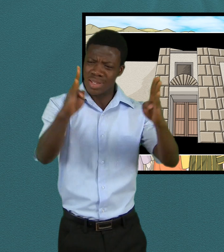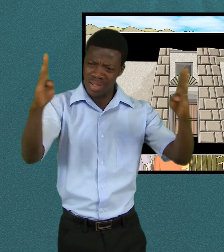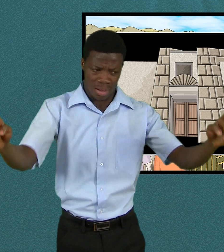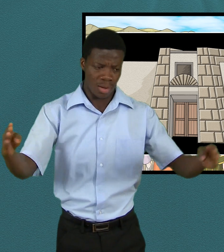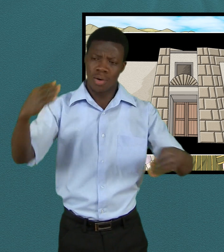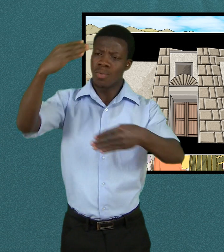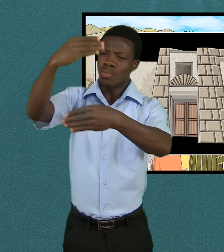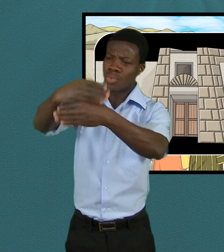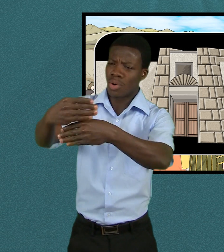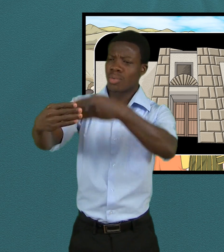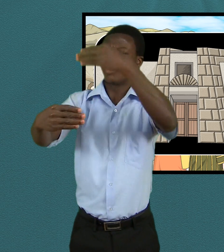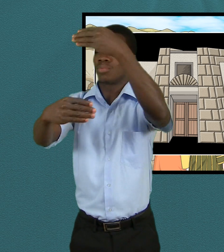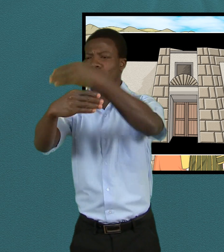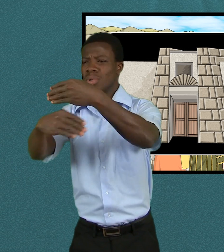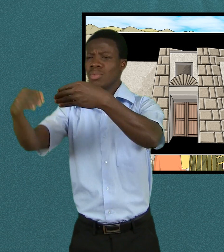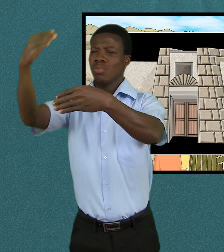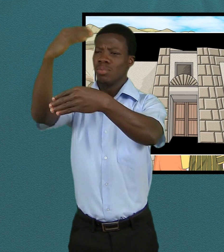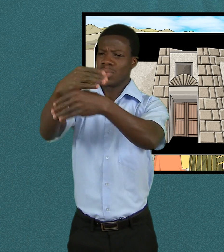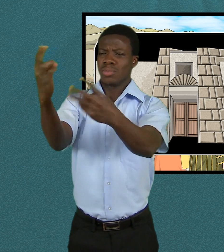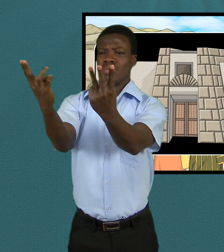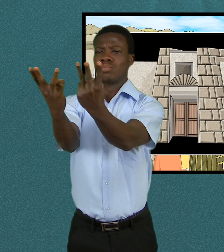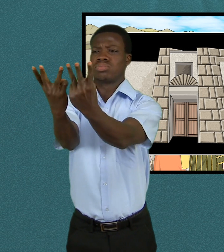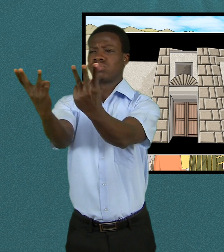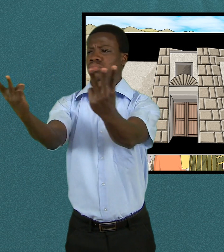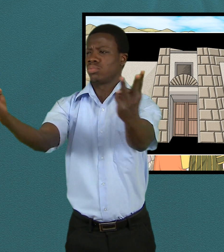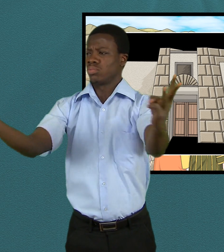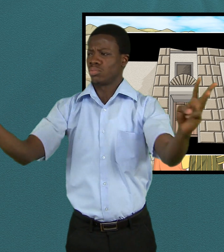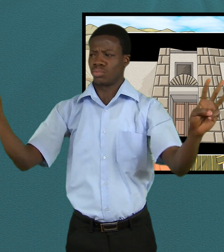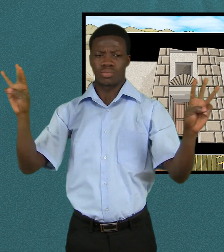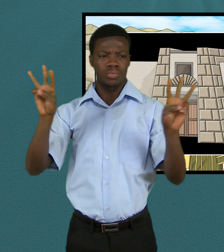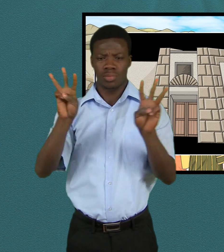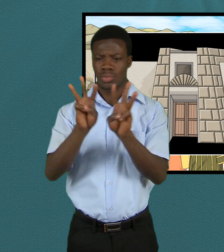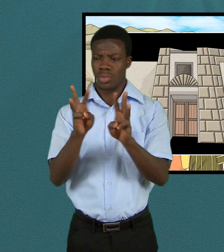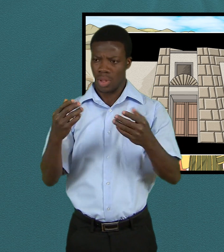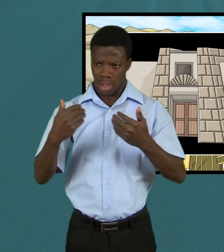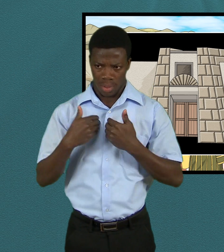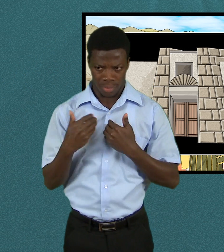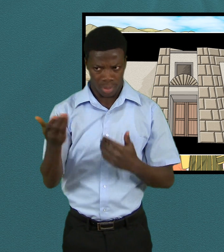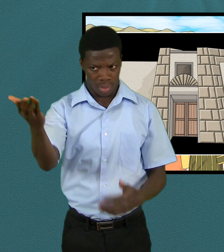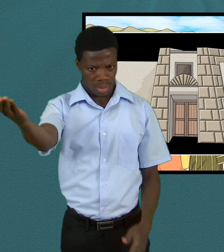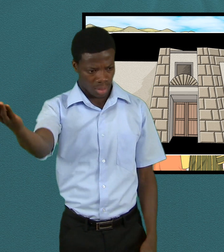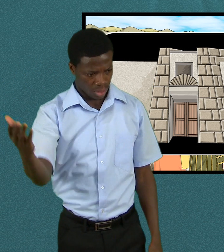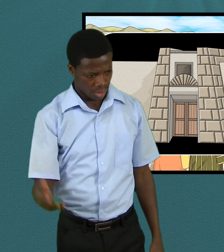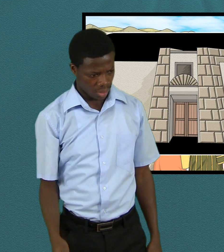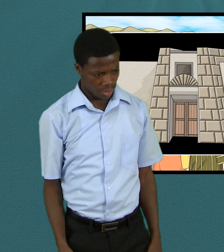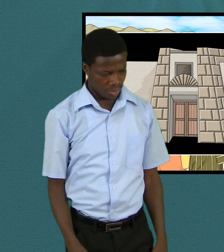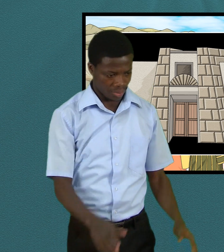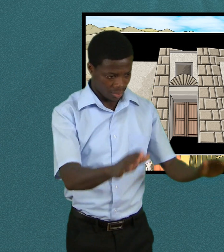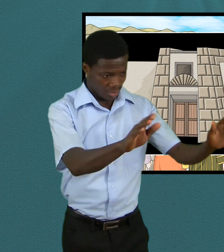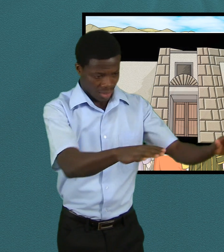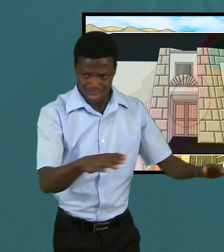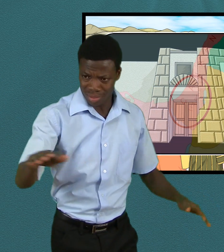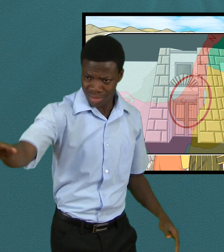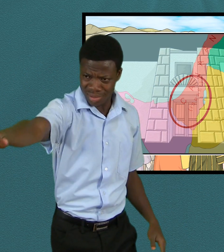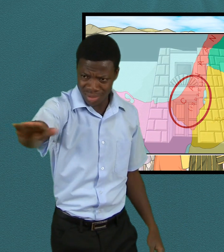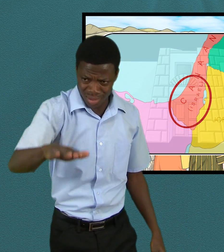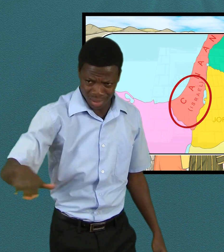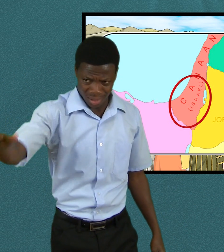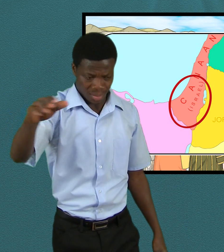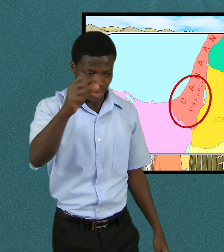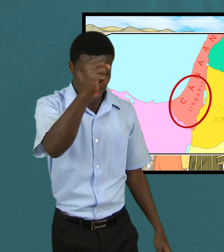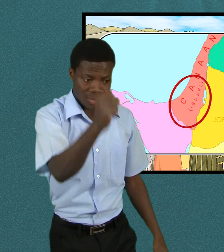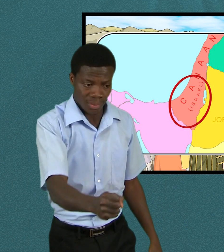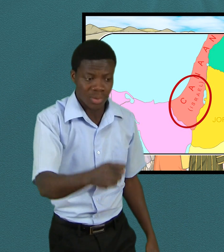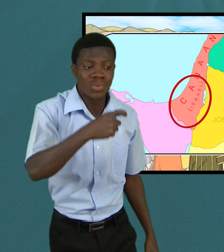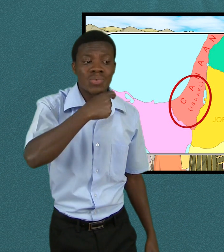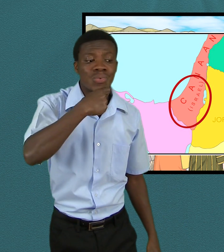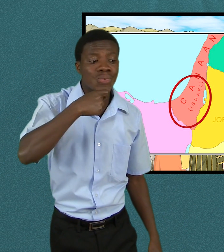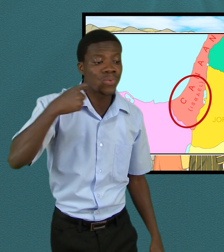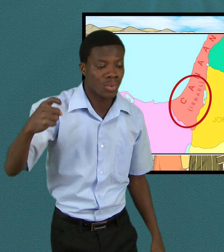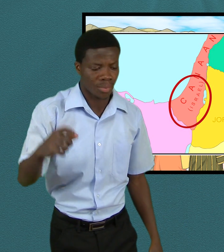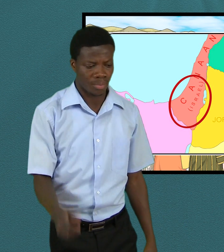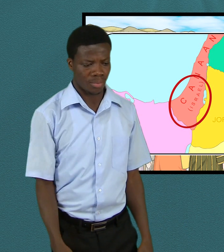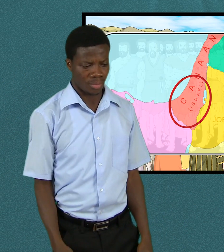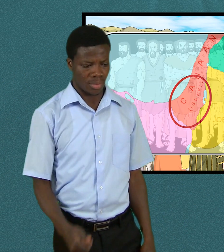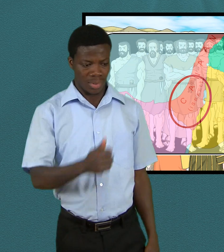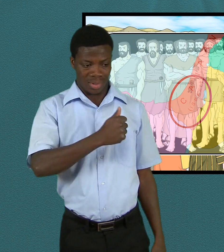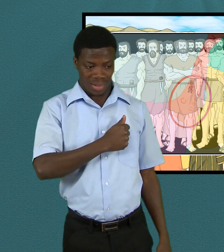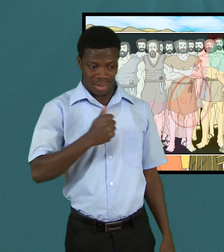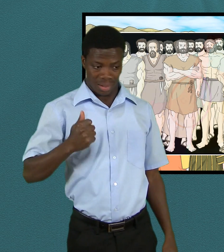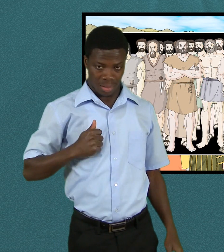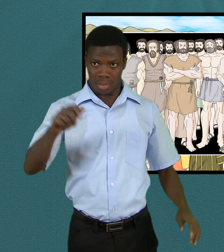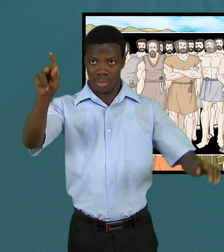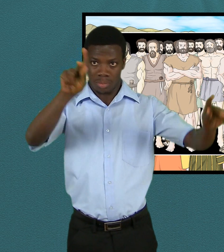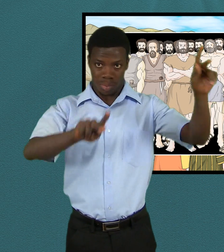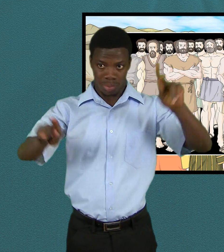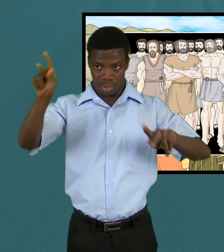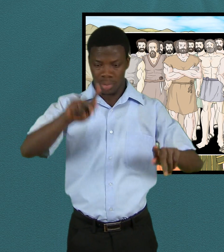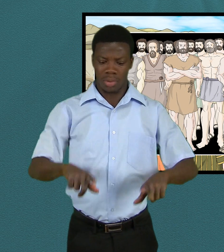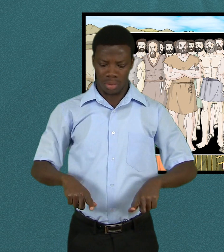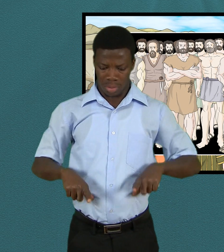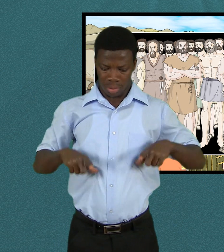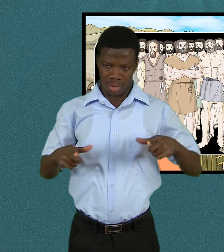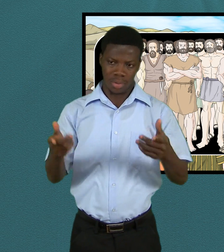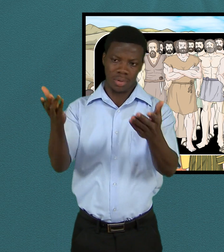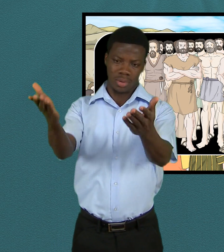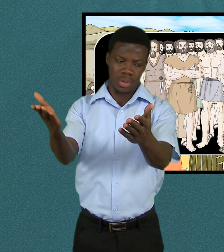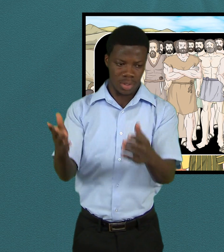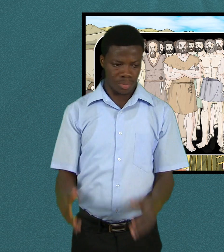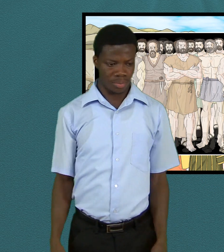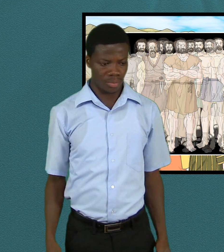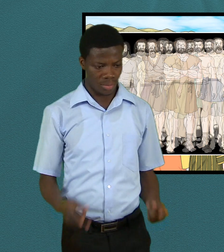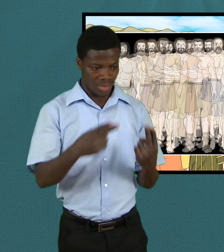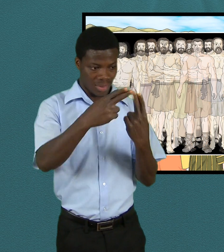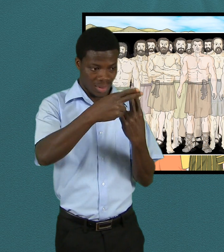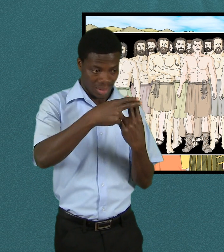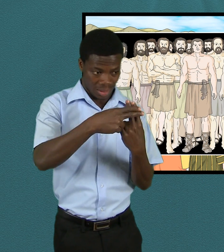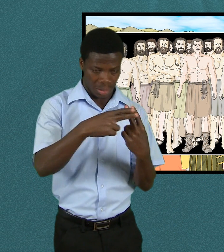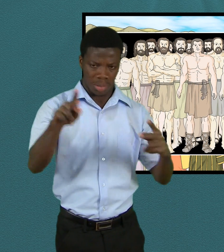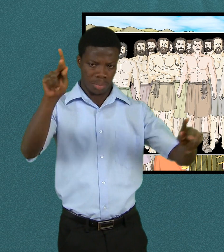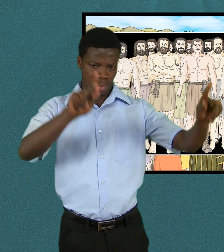The Amalekites live in the land of the Negev;